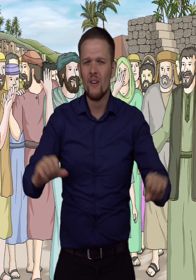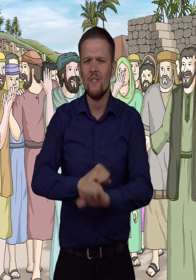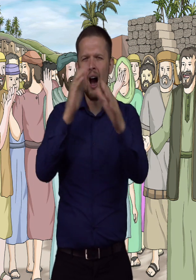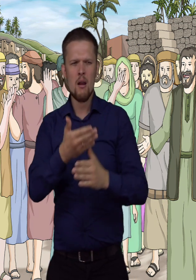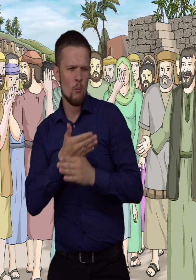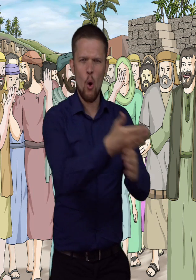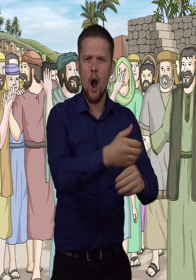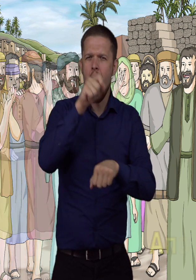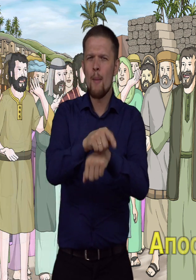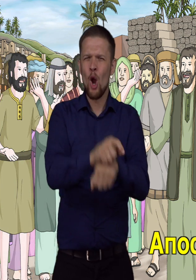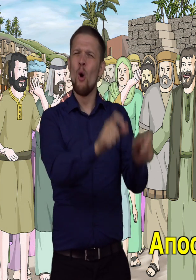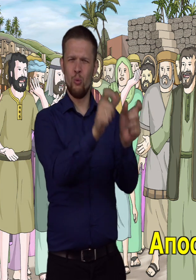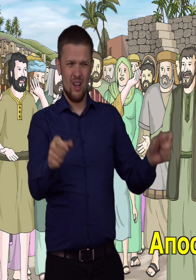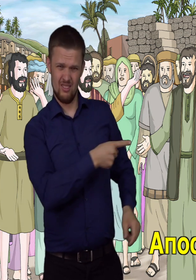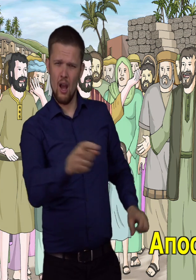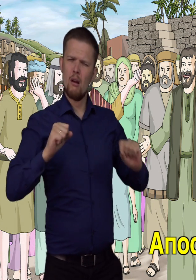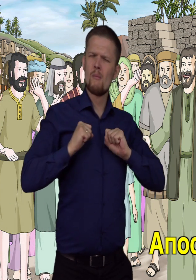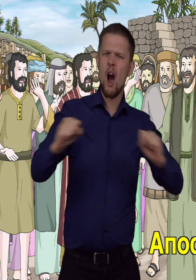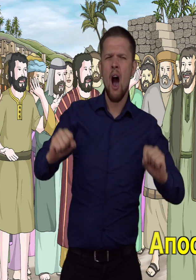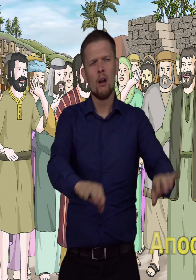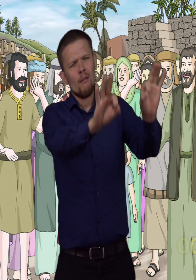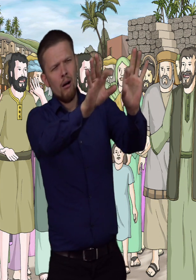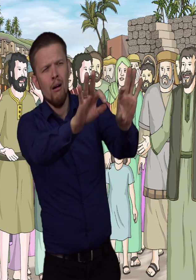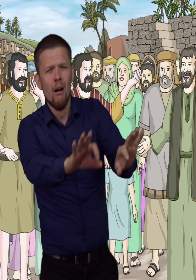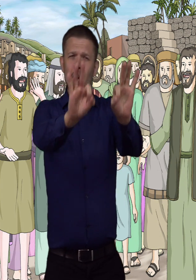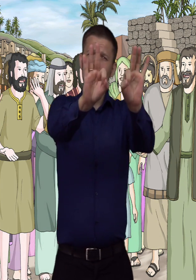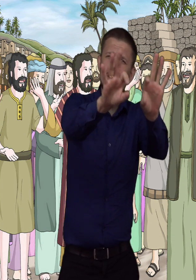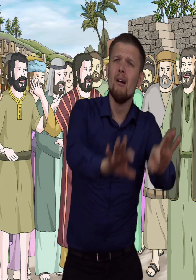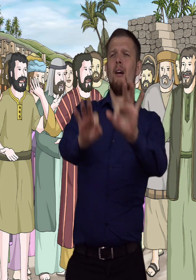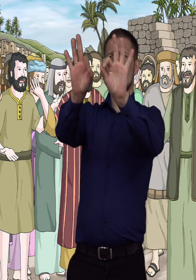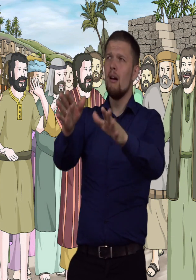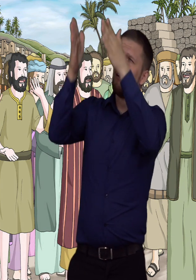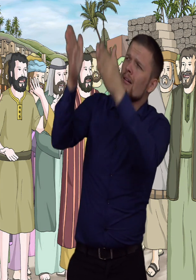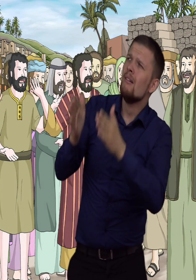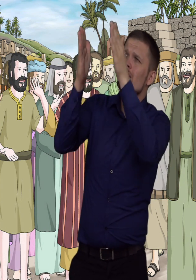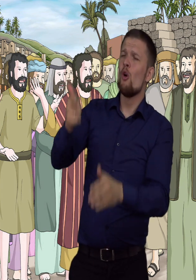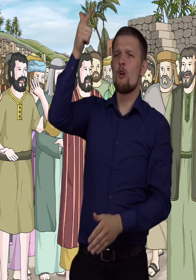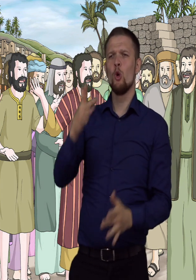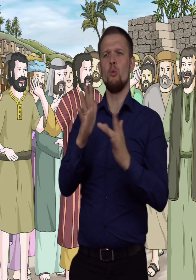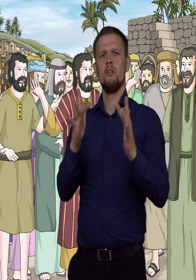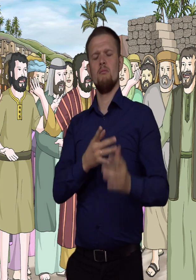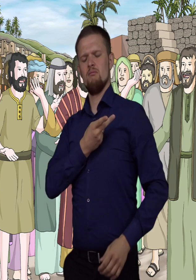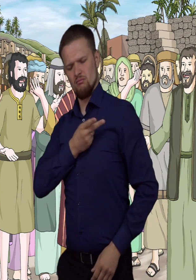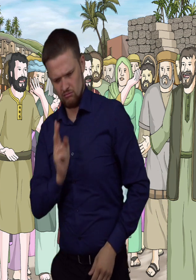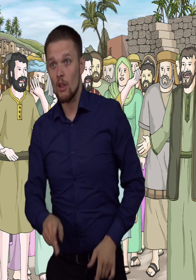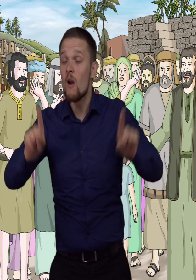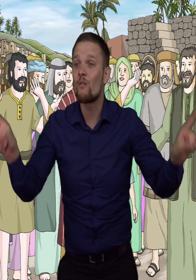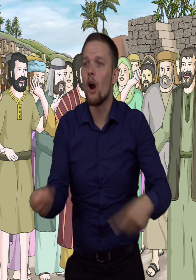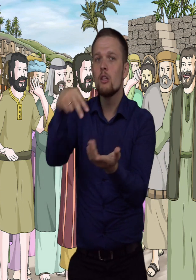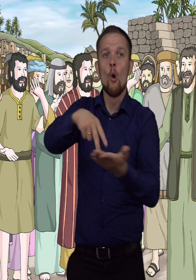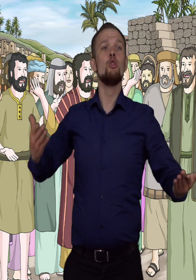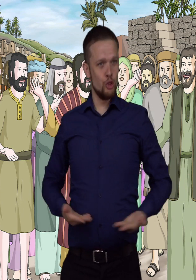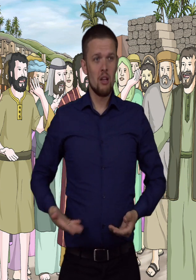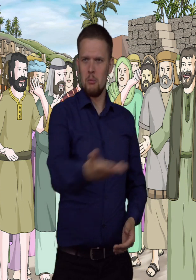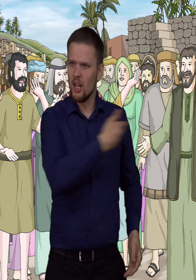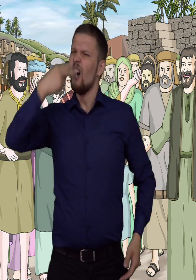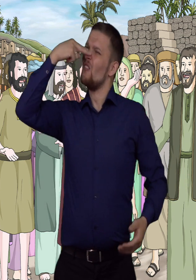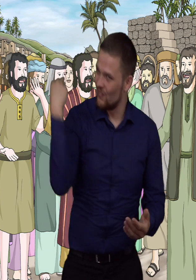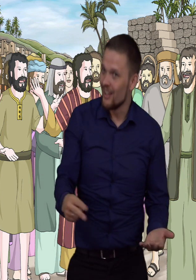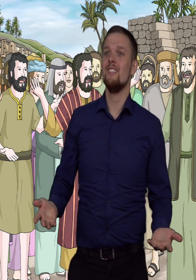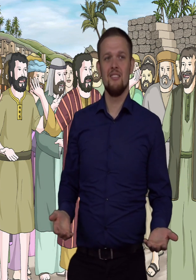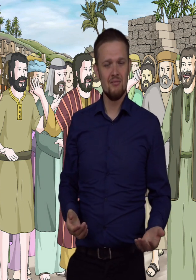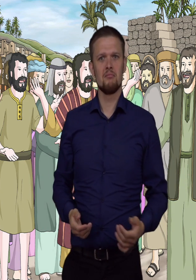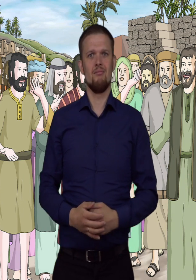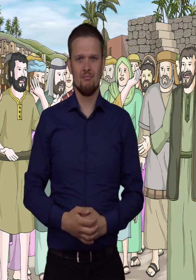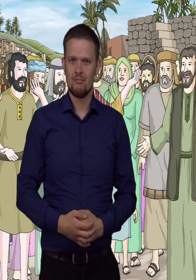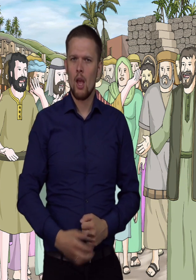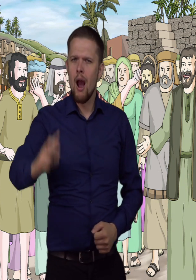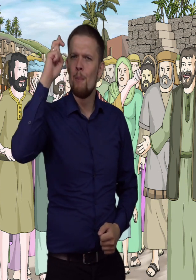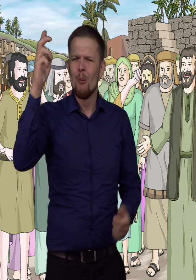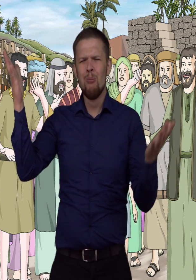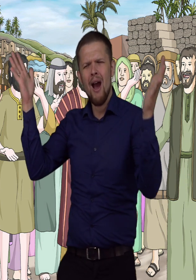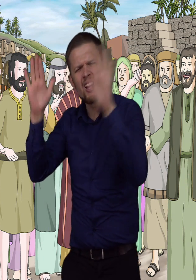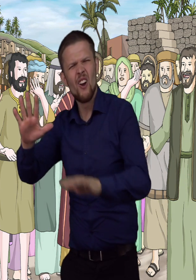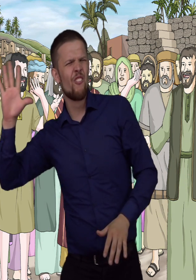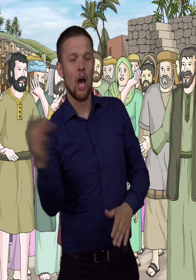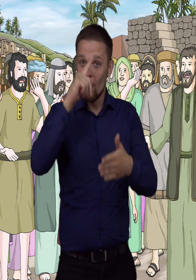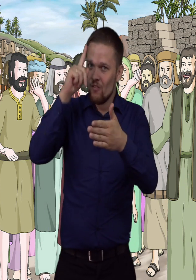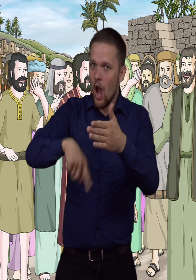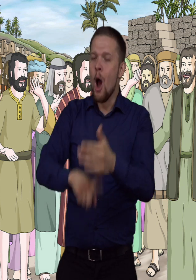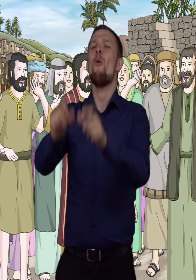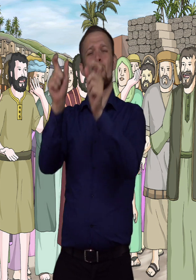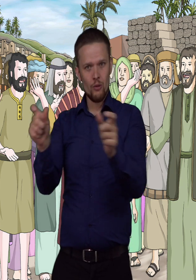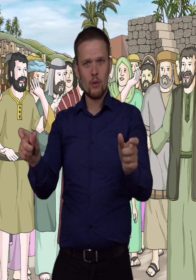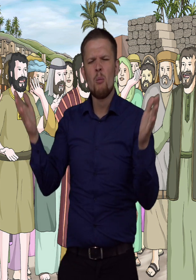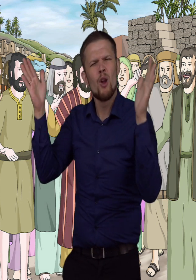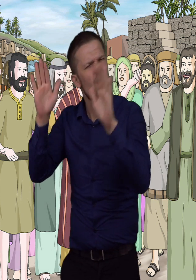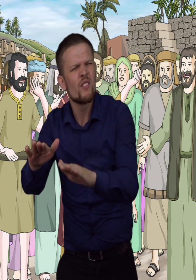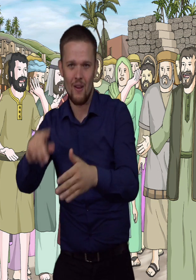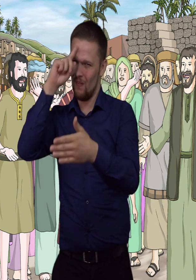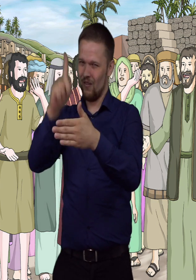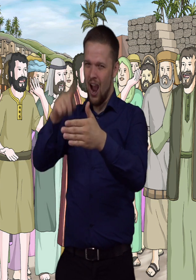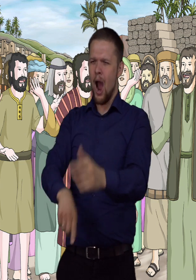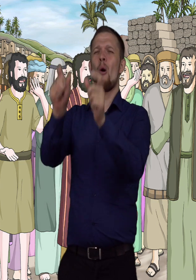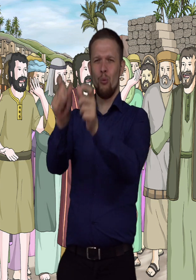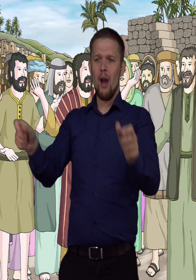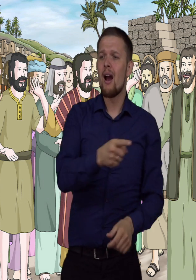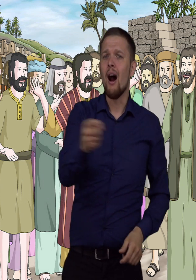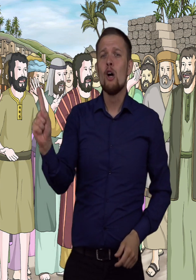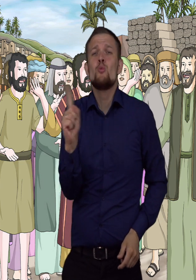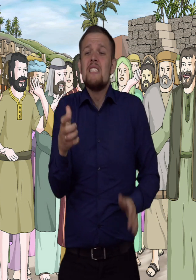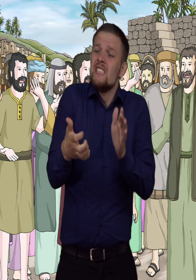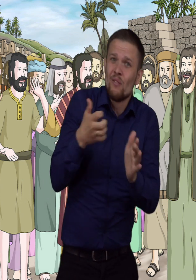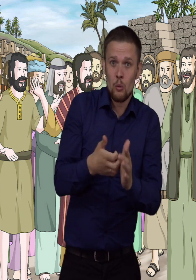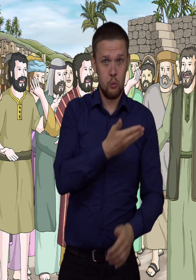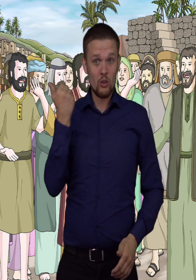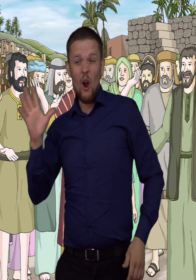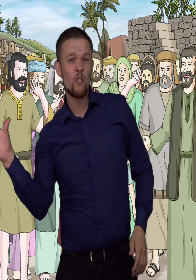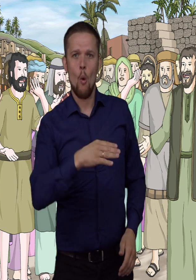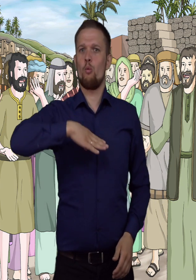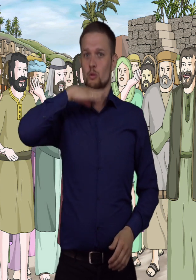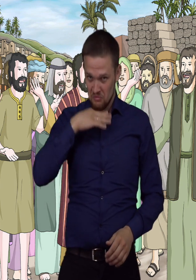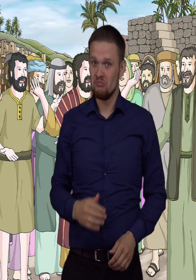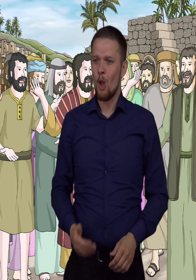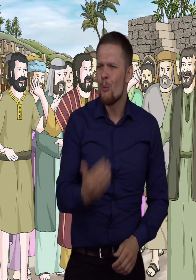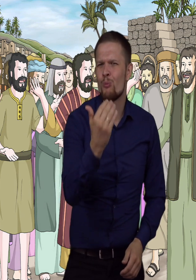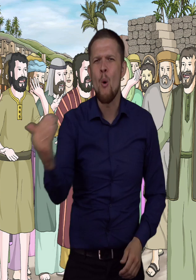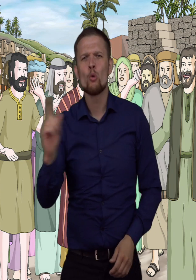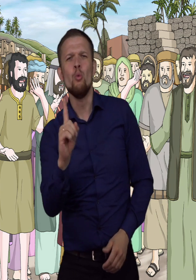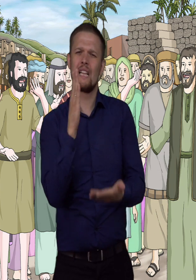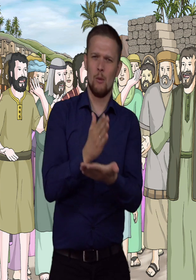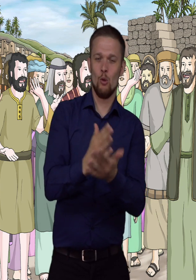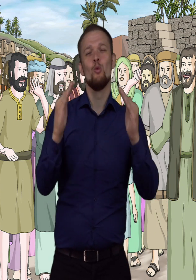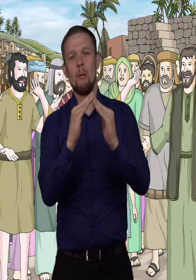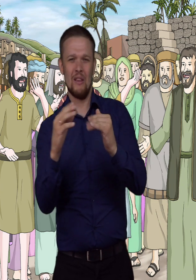With great power the apostles continued to give their testimony about the resurrection of the Lord Jesus.